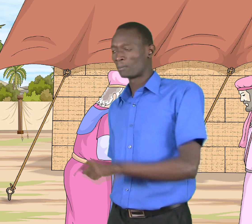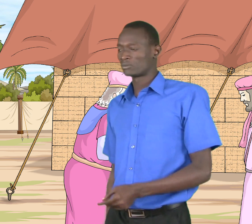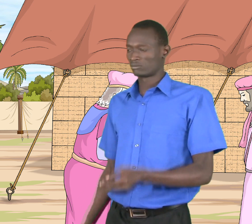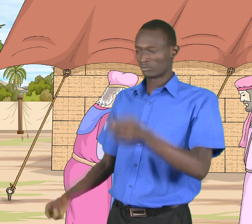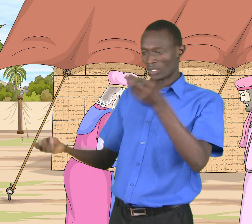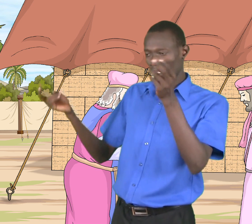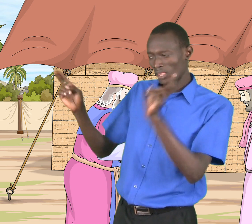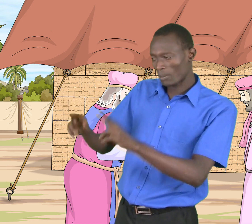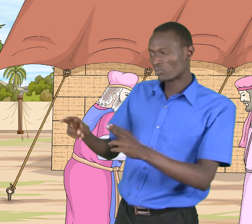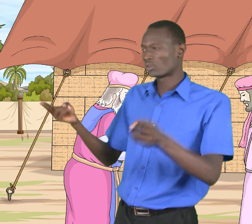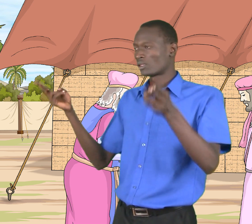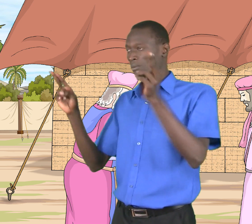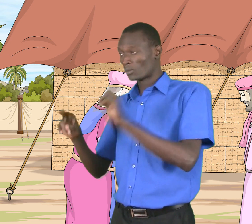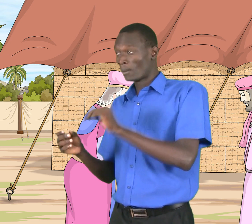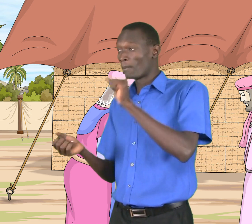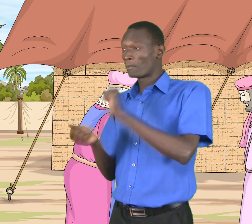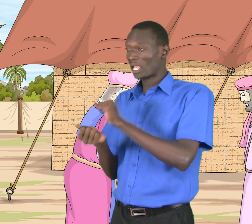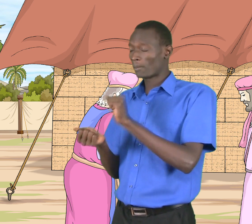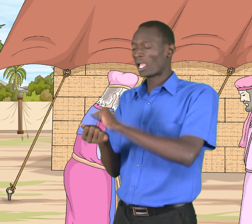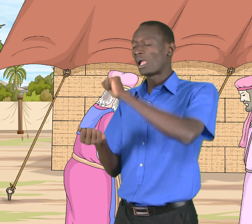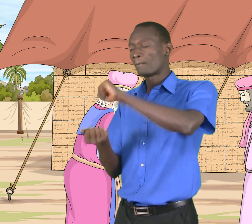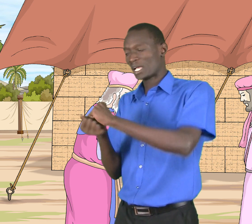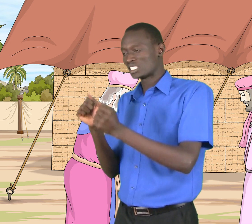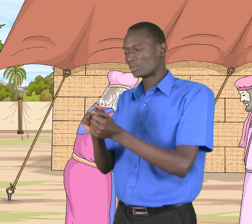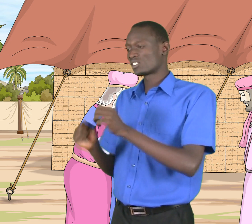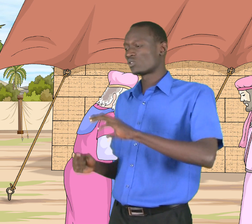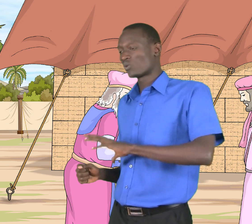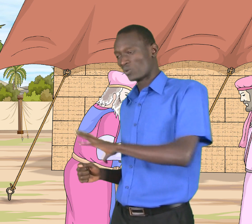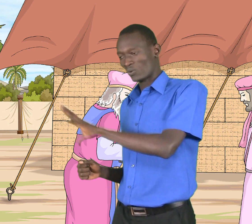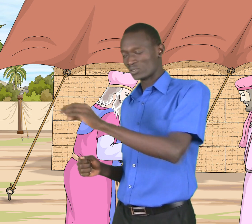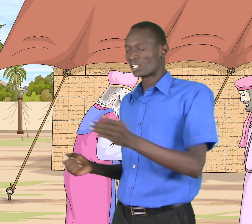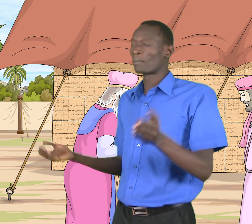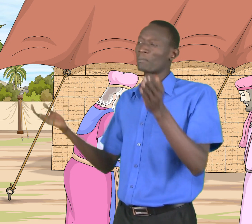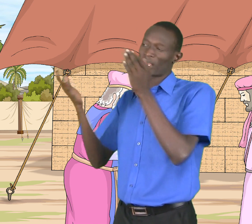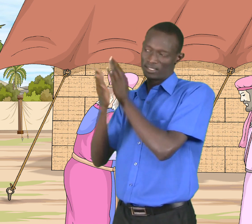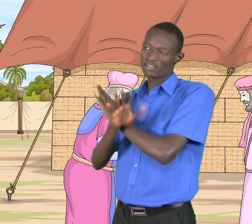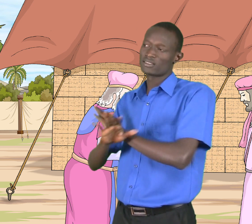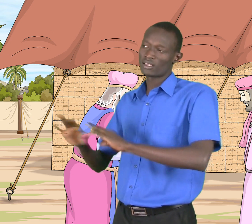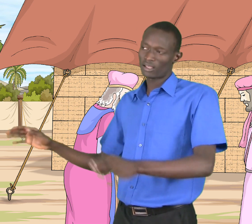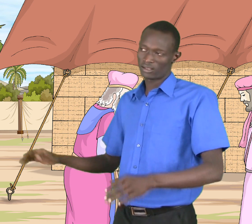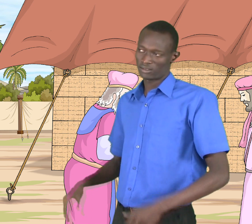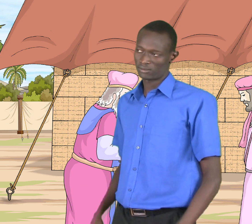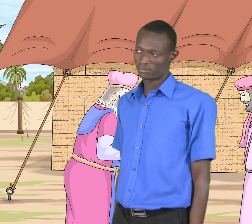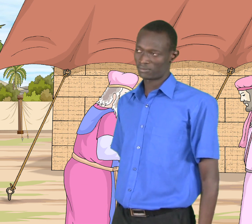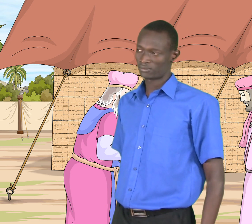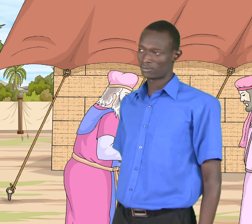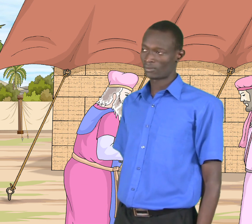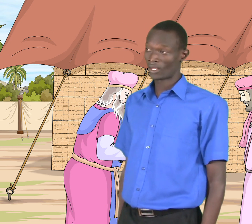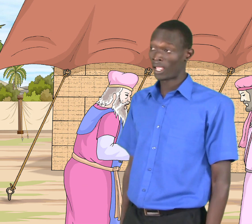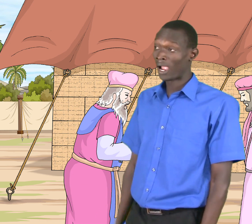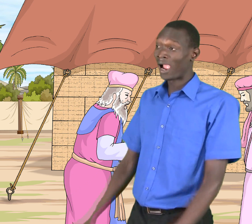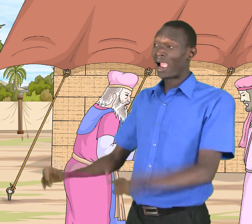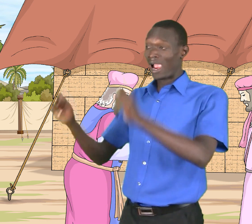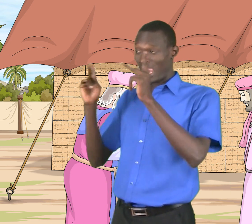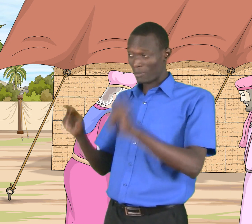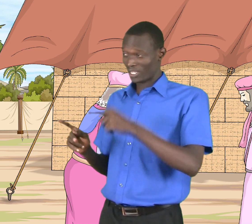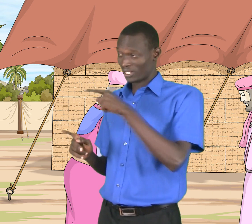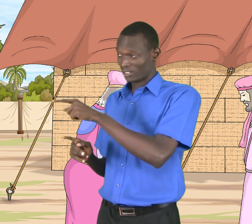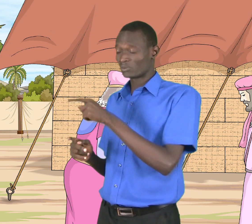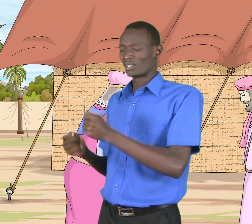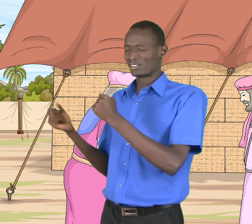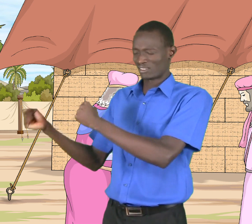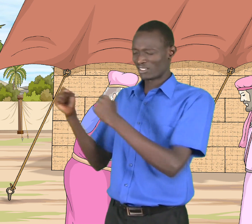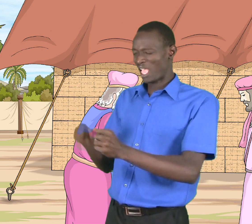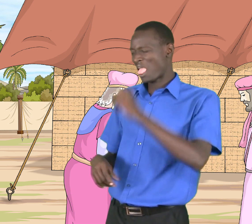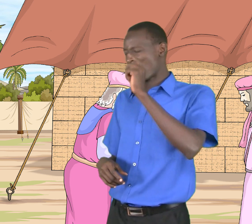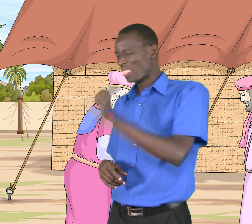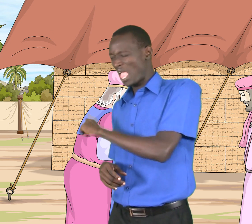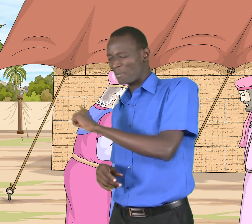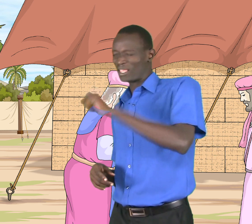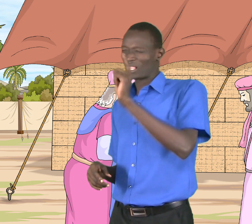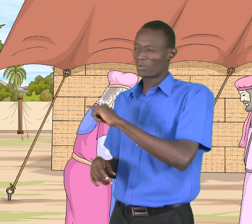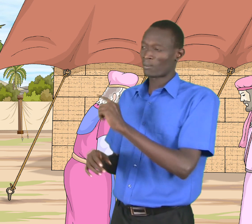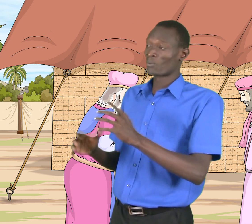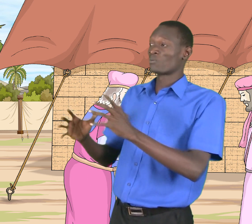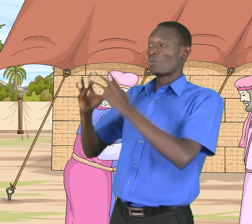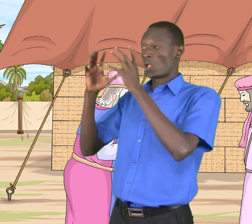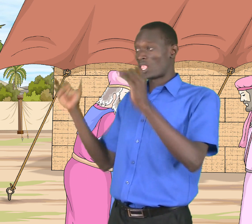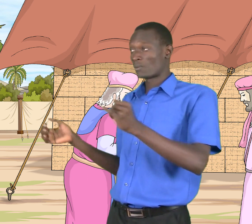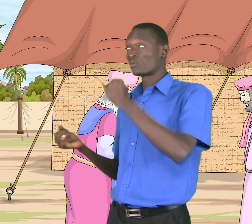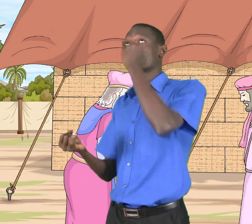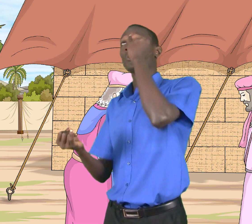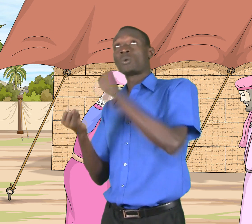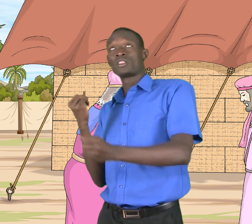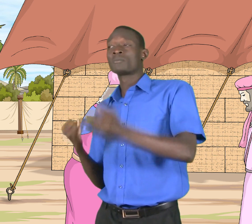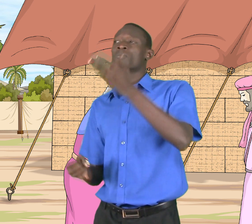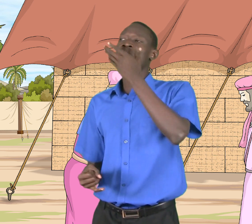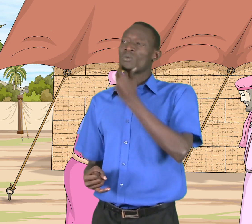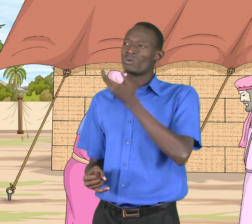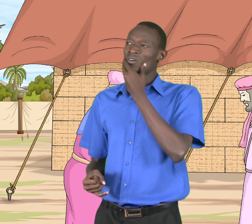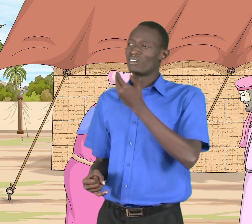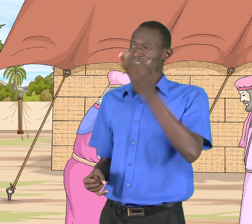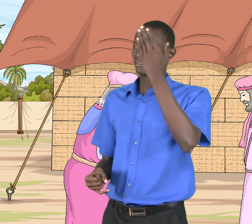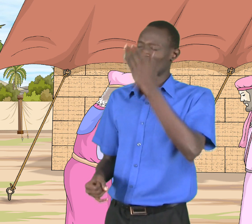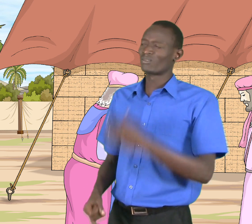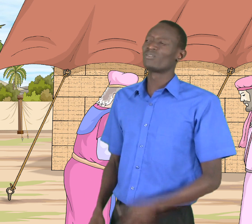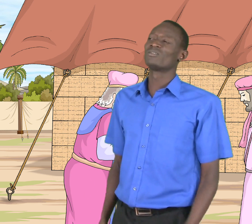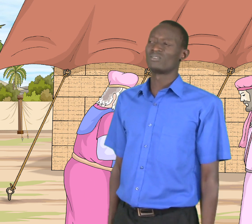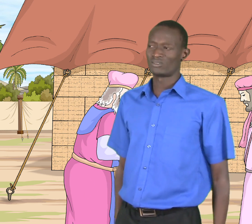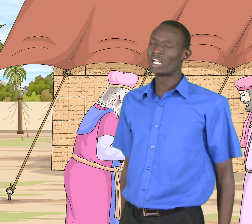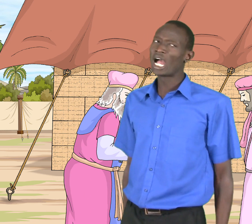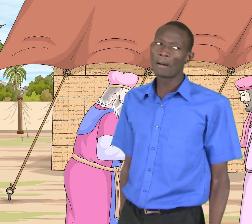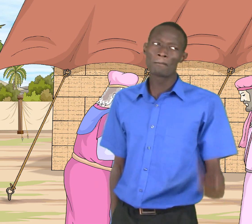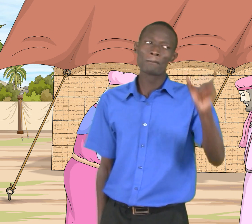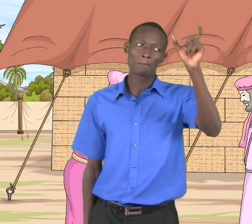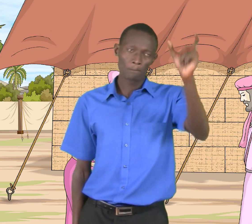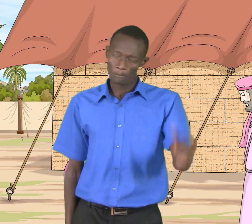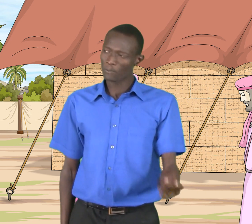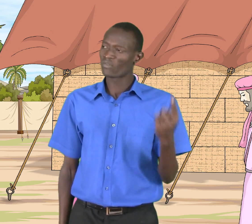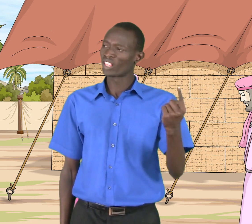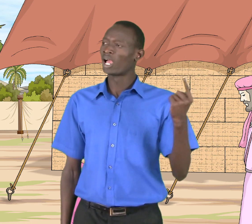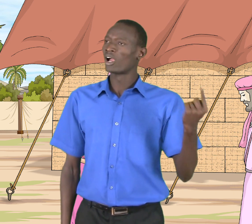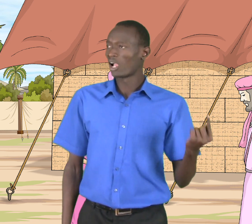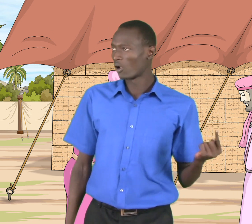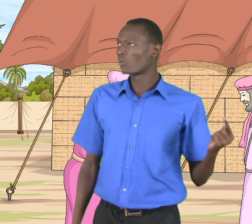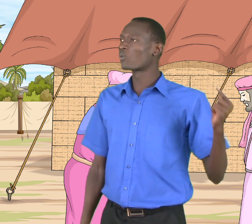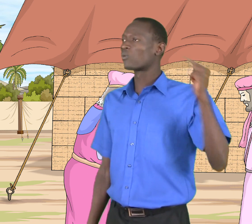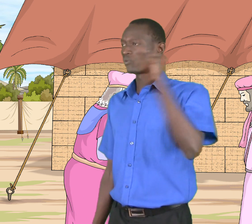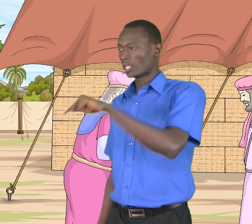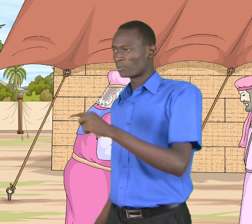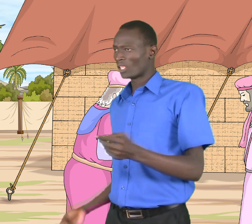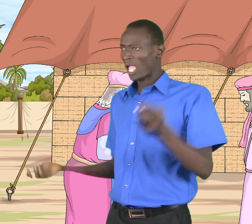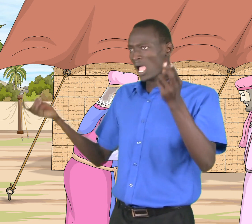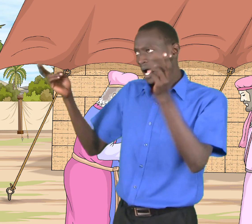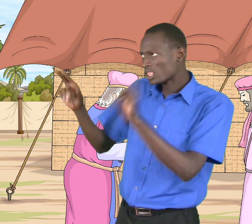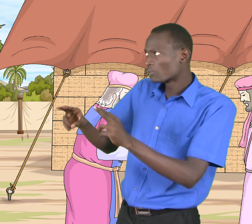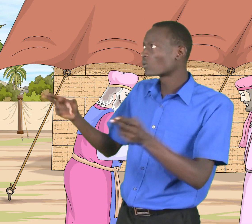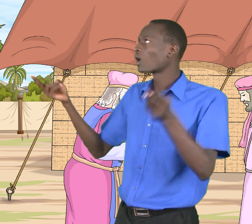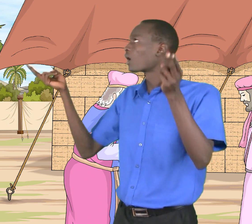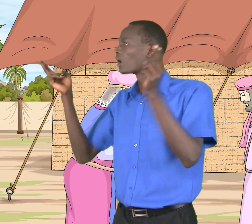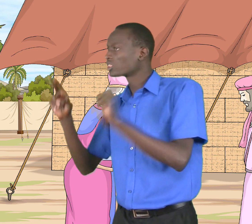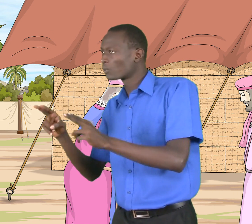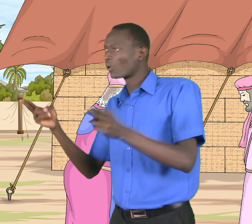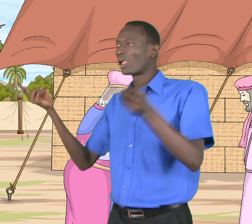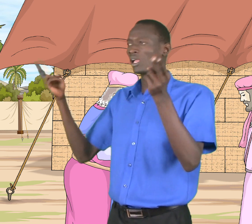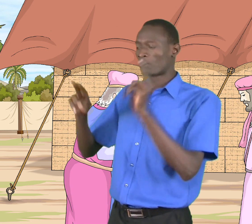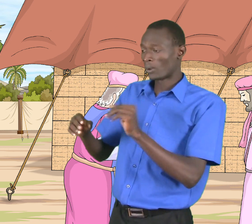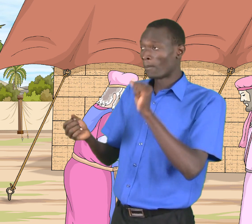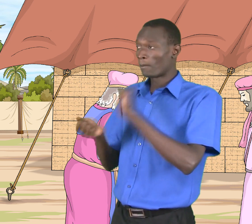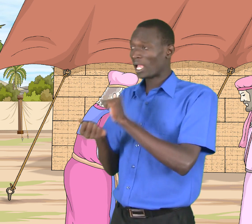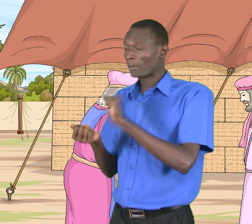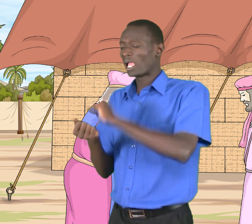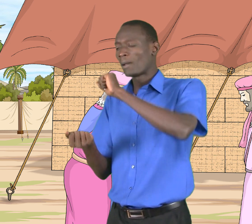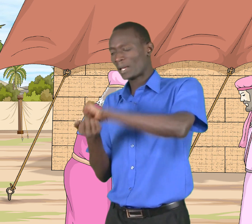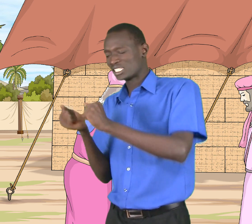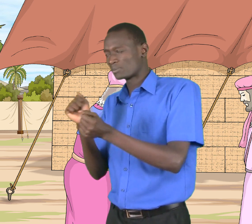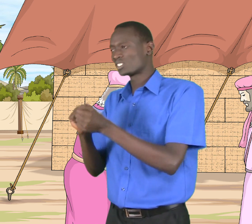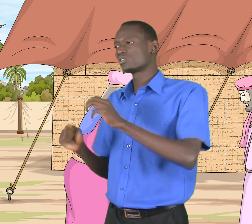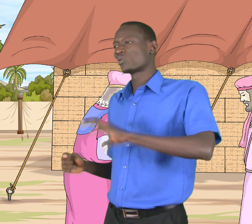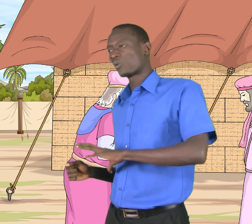If a man sins against another man, God can intercede for him;